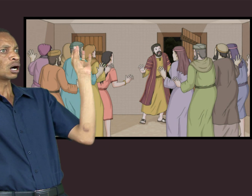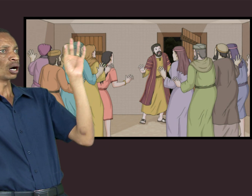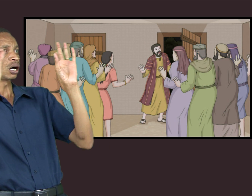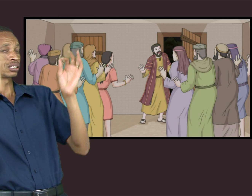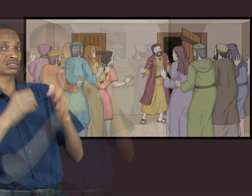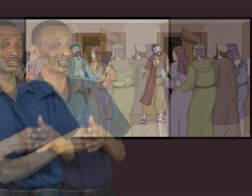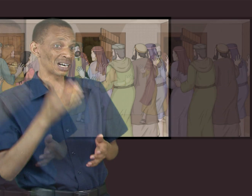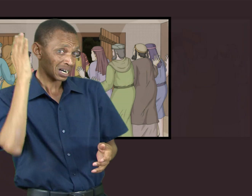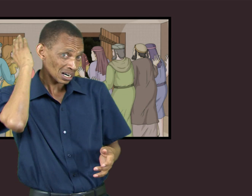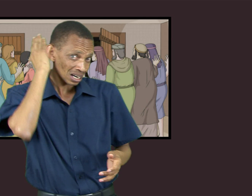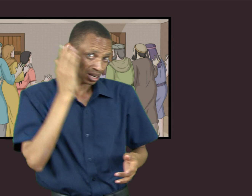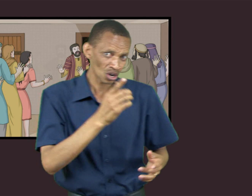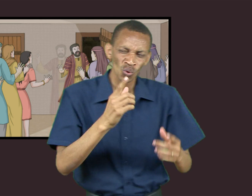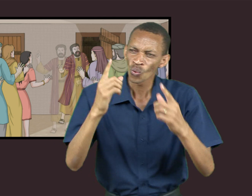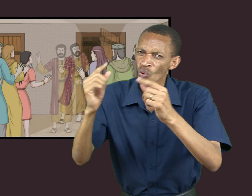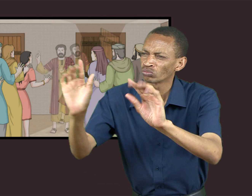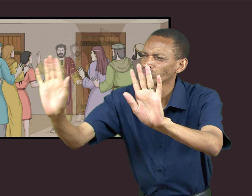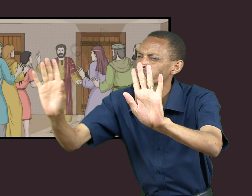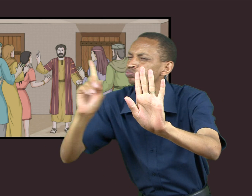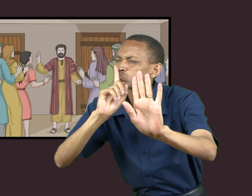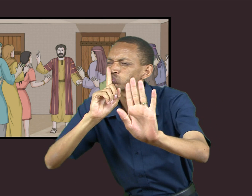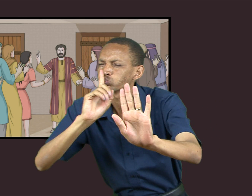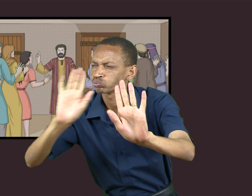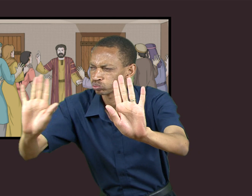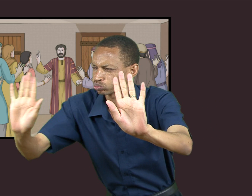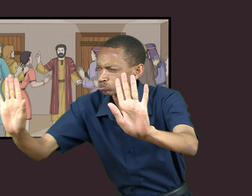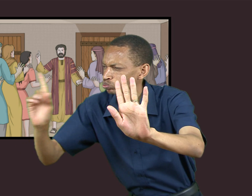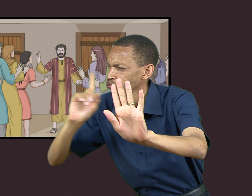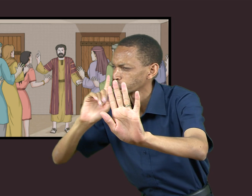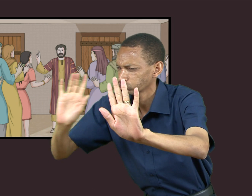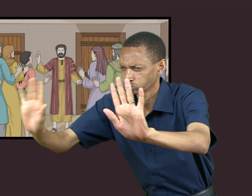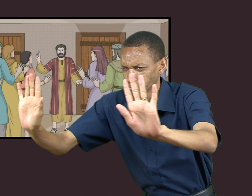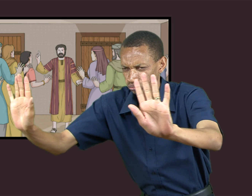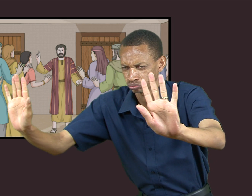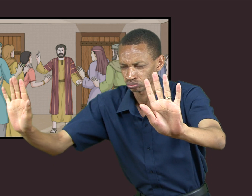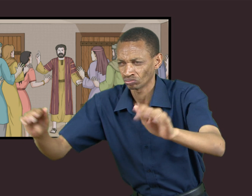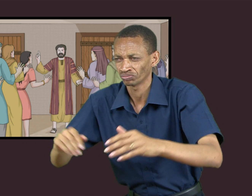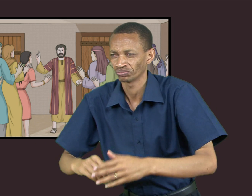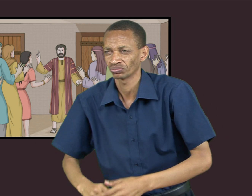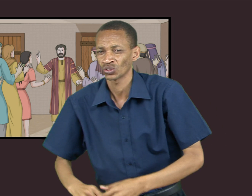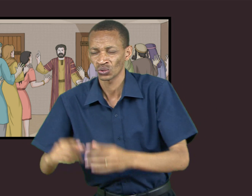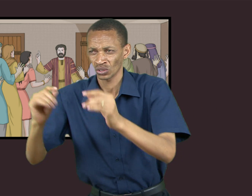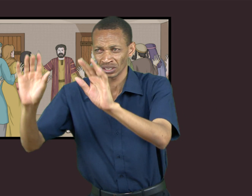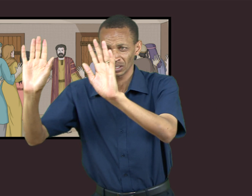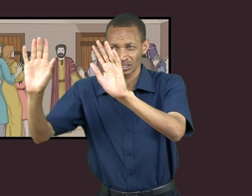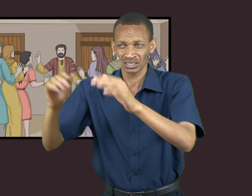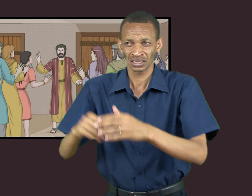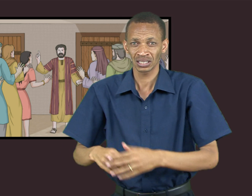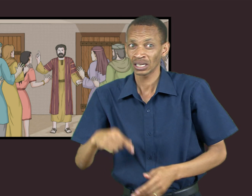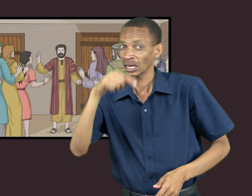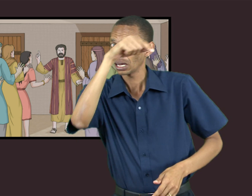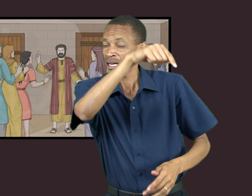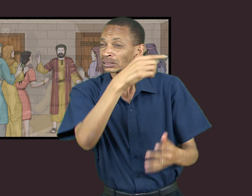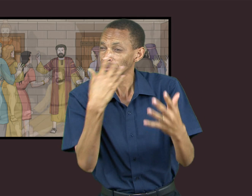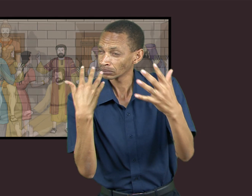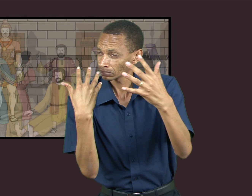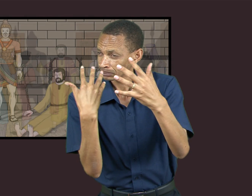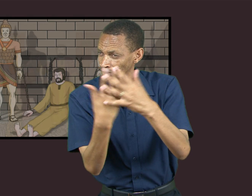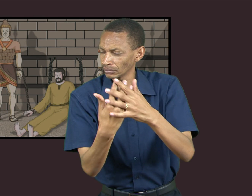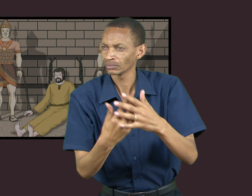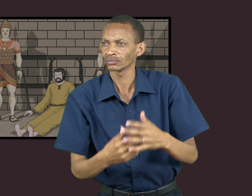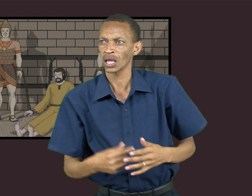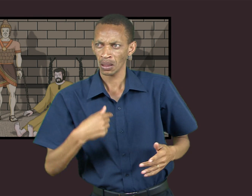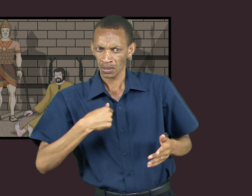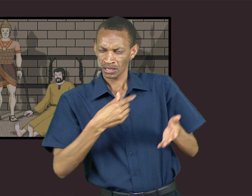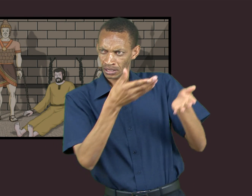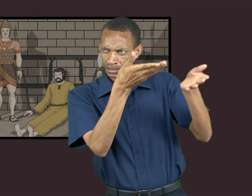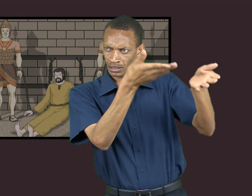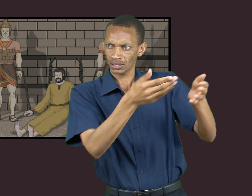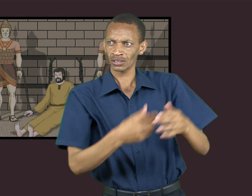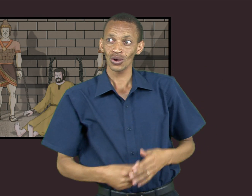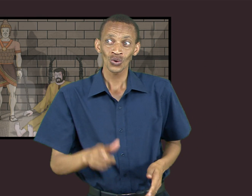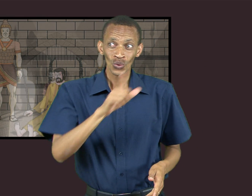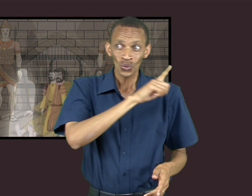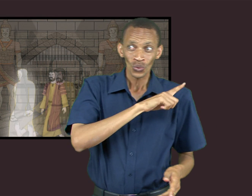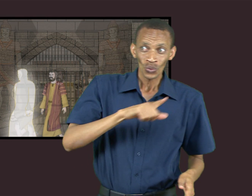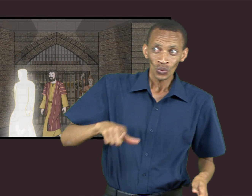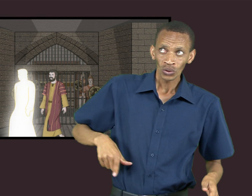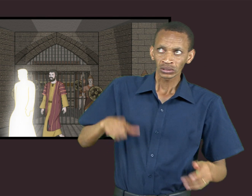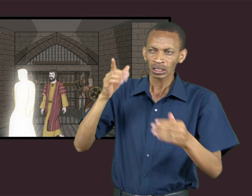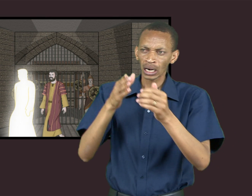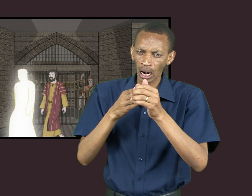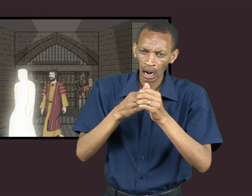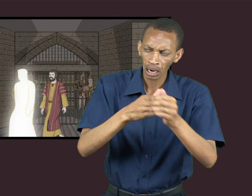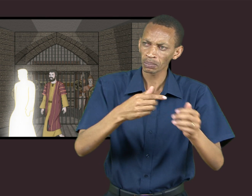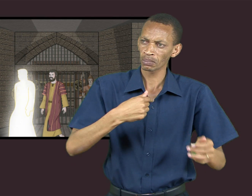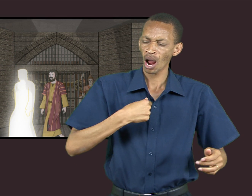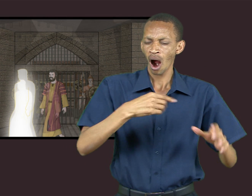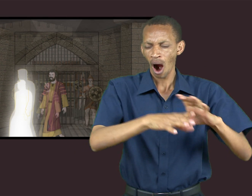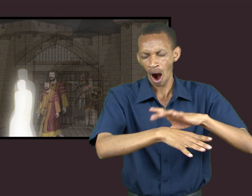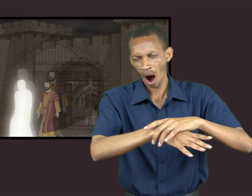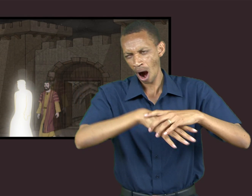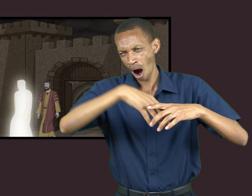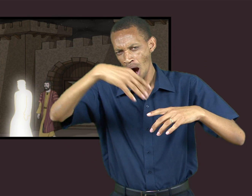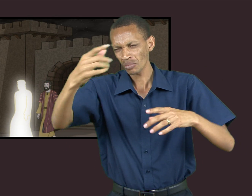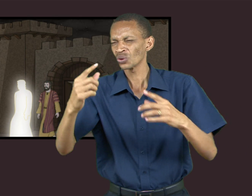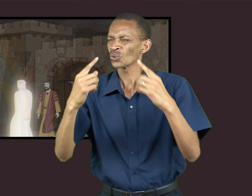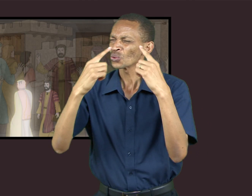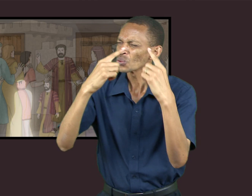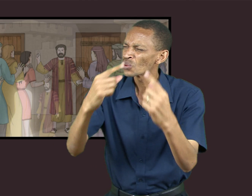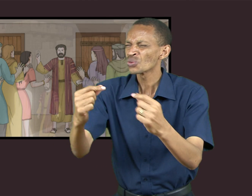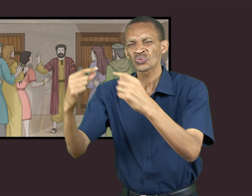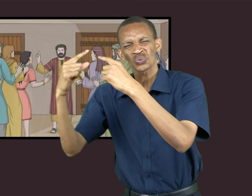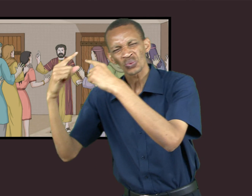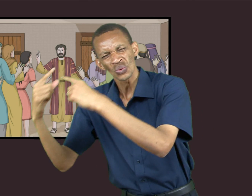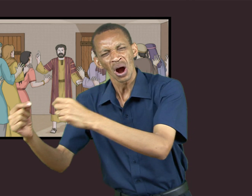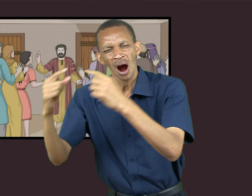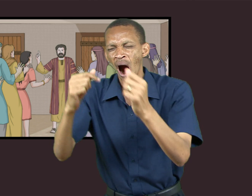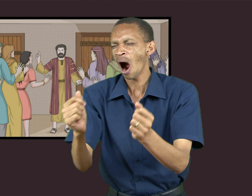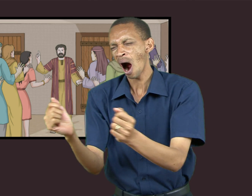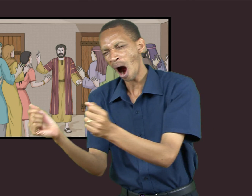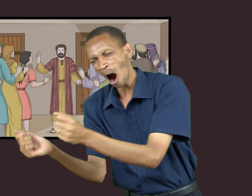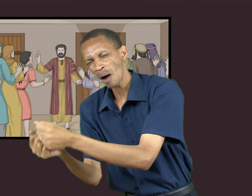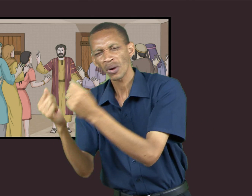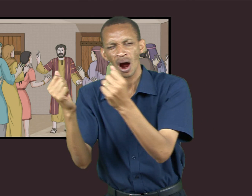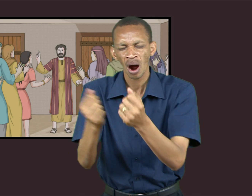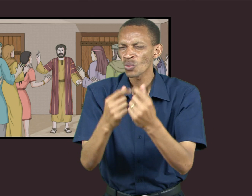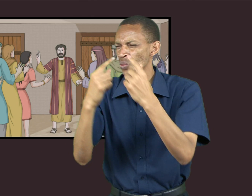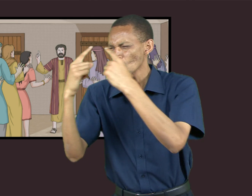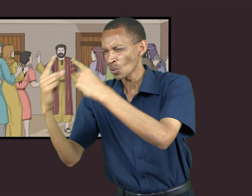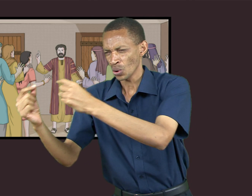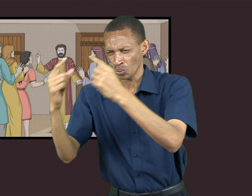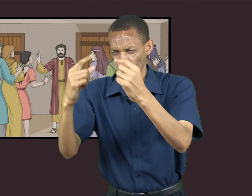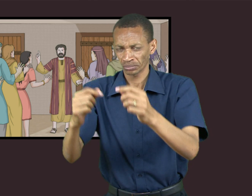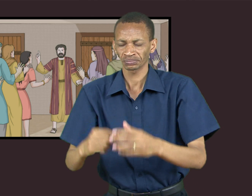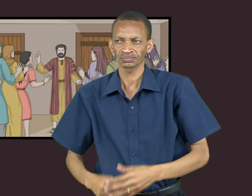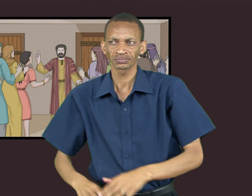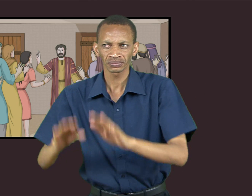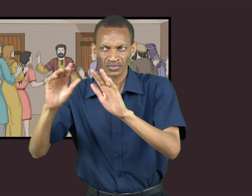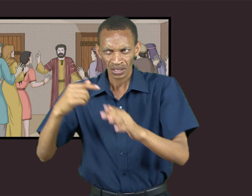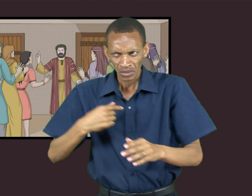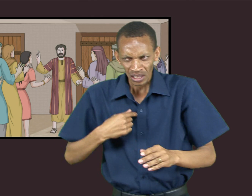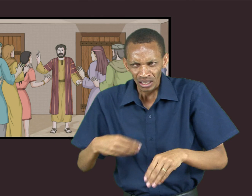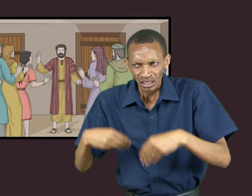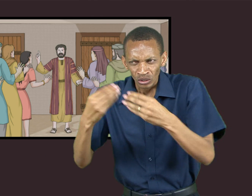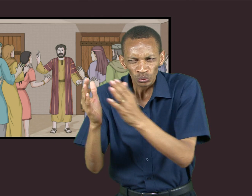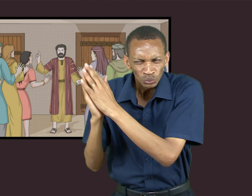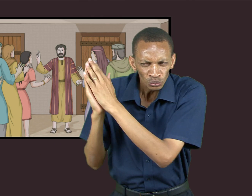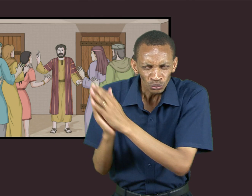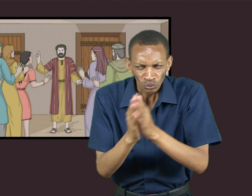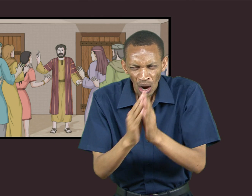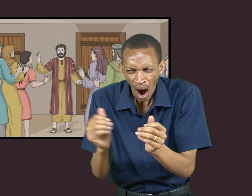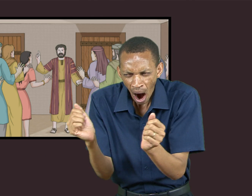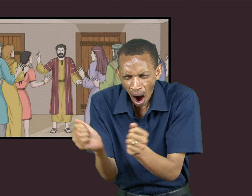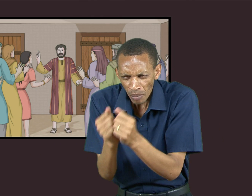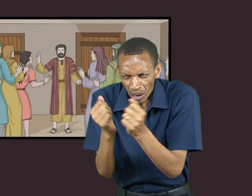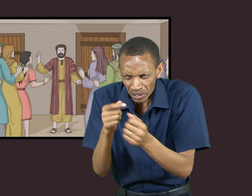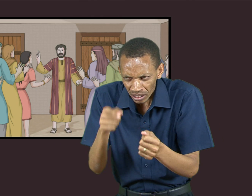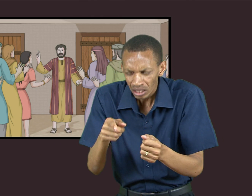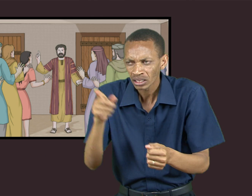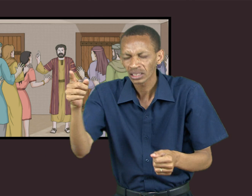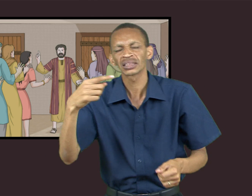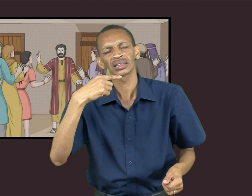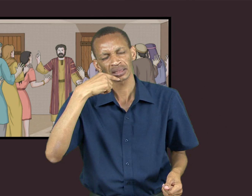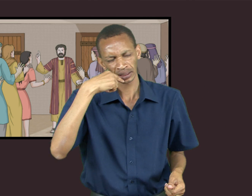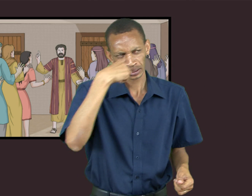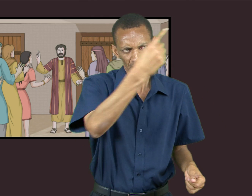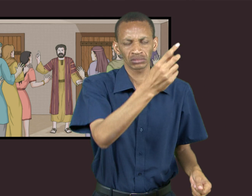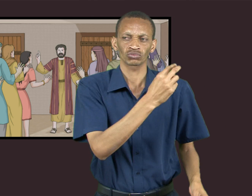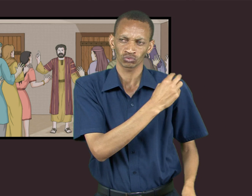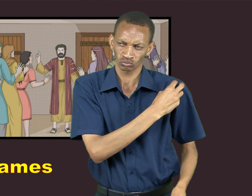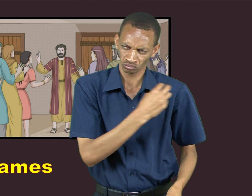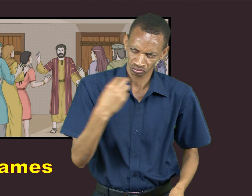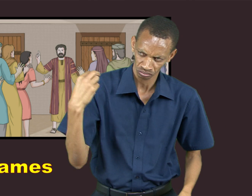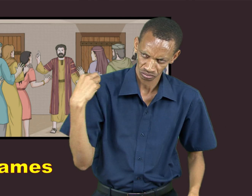Peter motioned with his hand for silence, and he described how the Lord had brought him out of the prison.